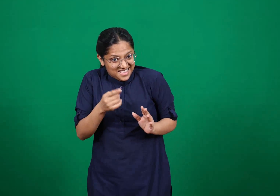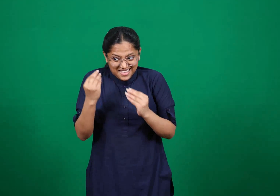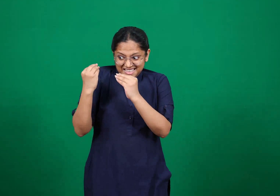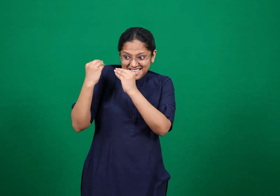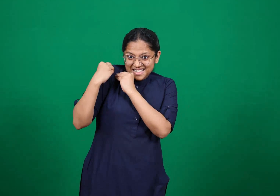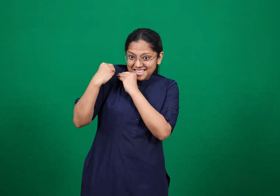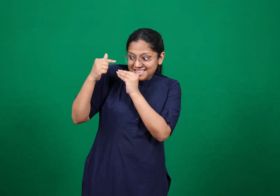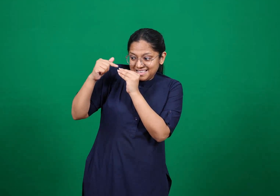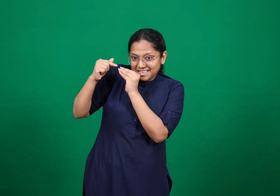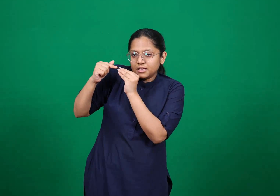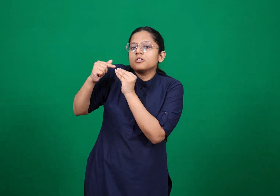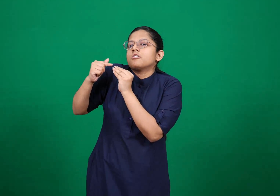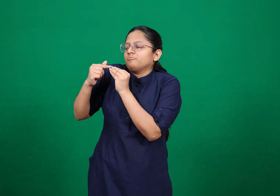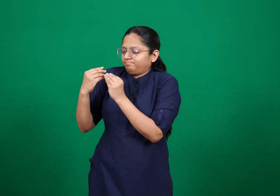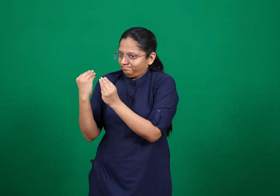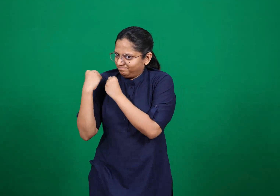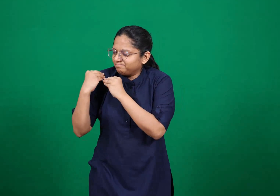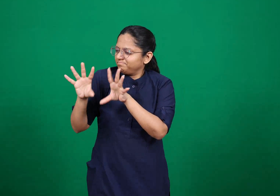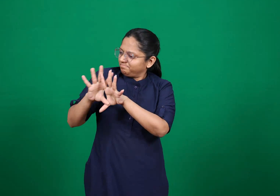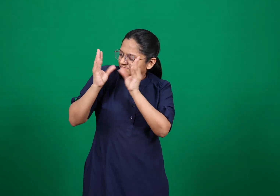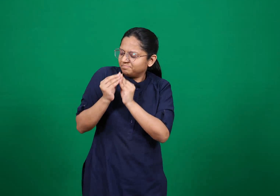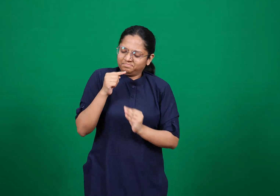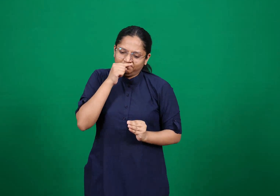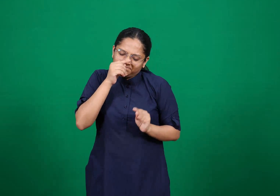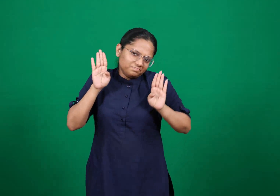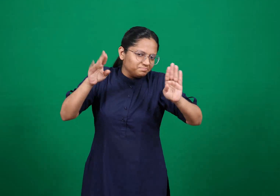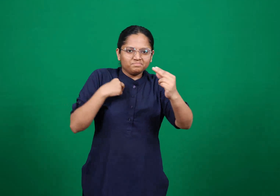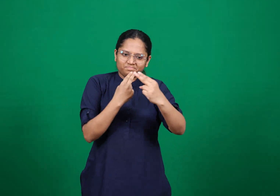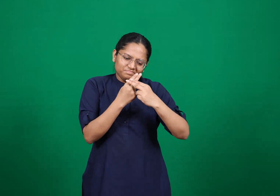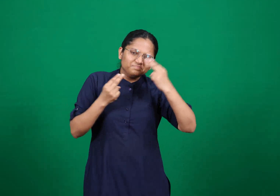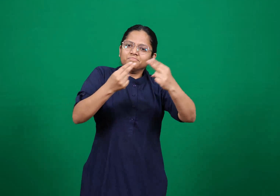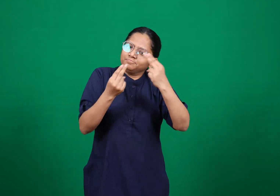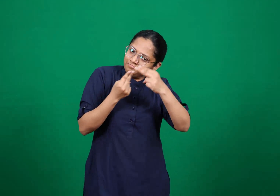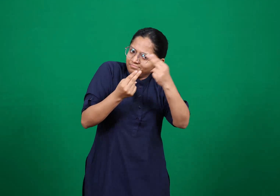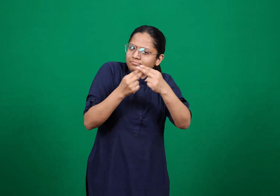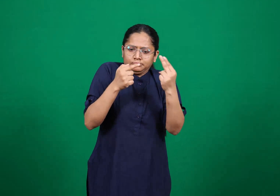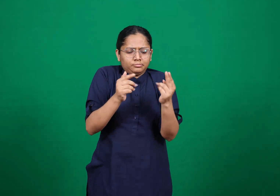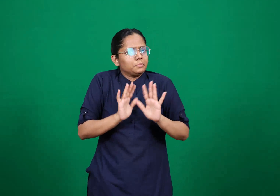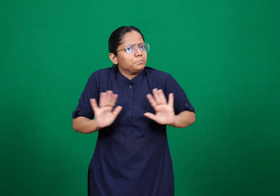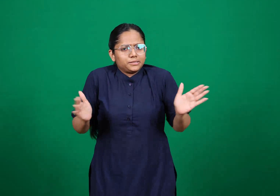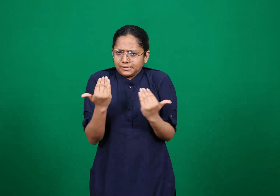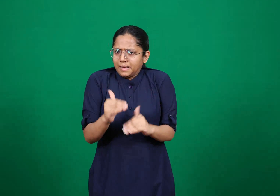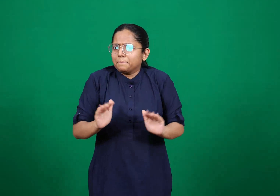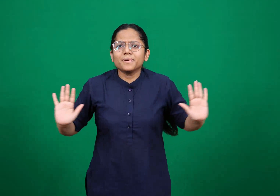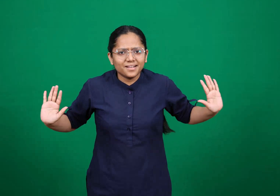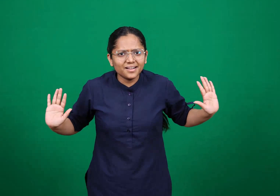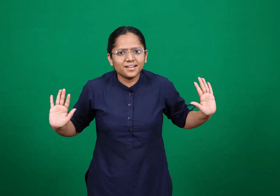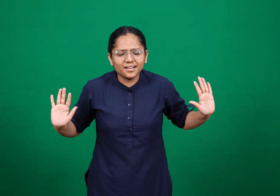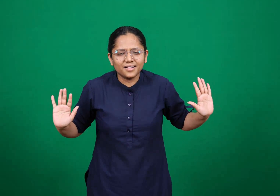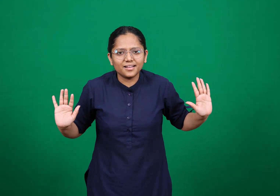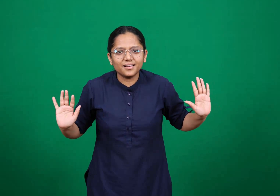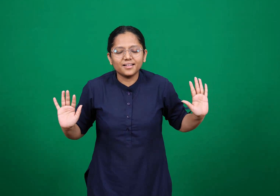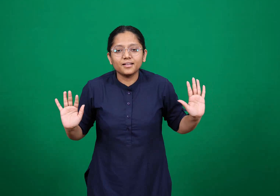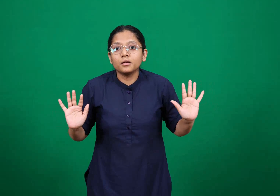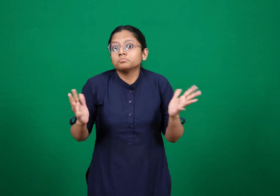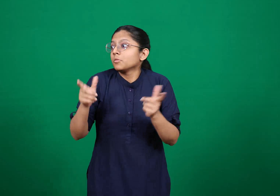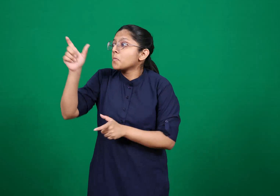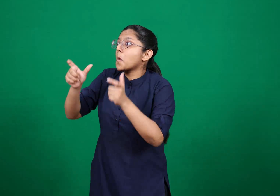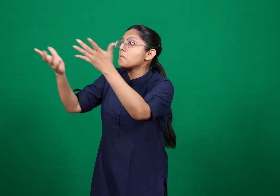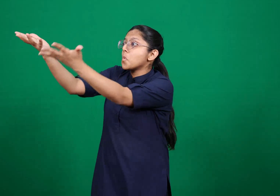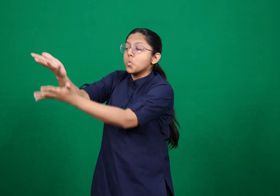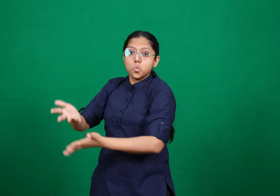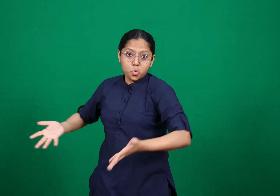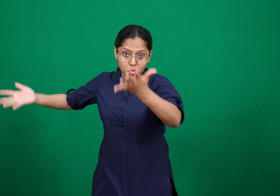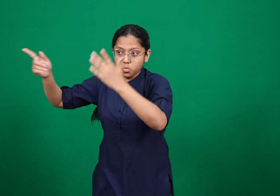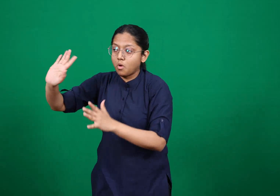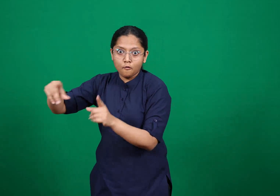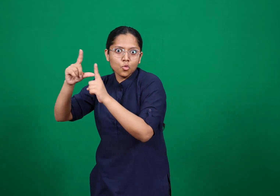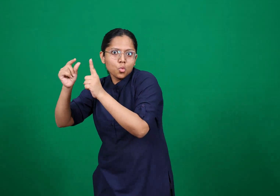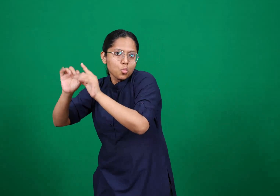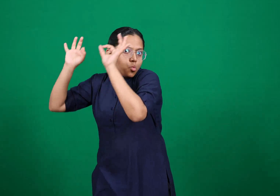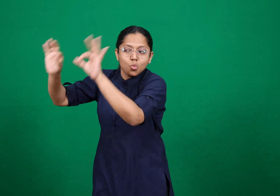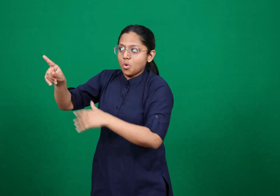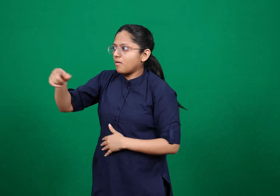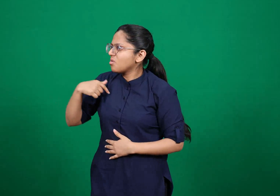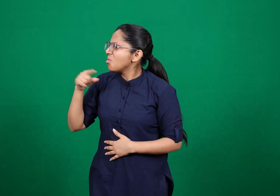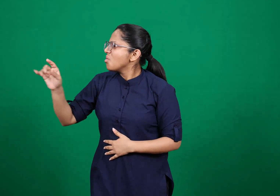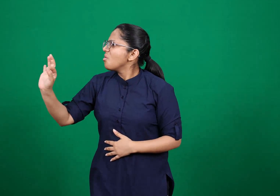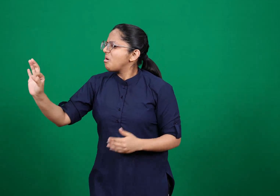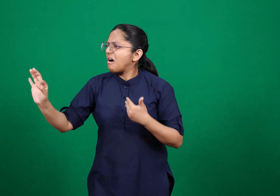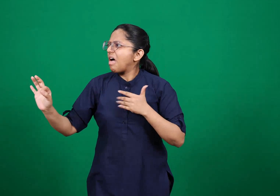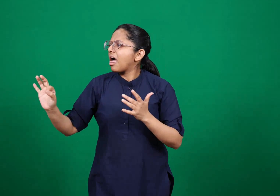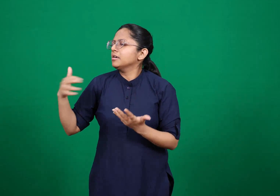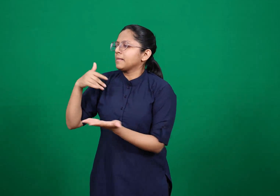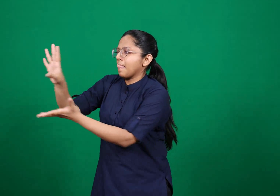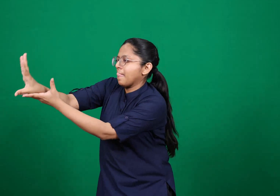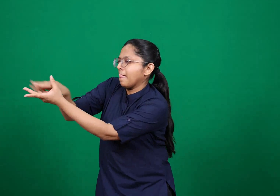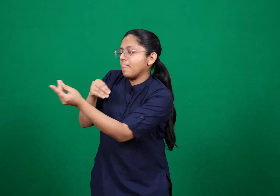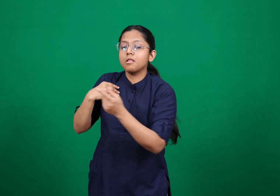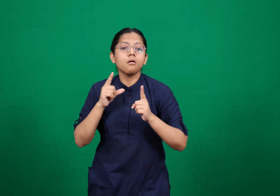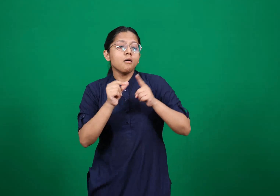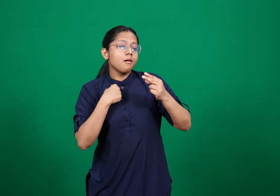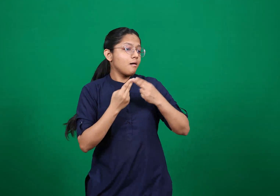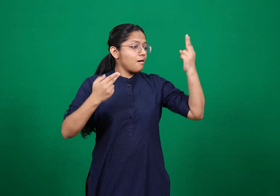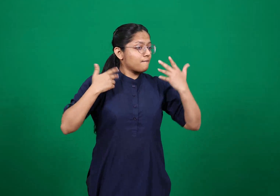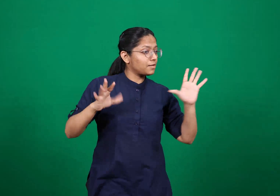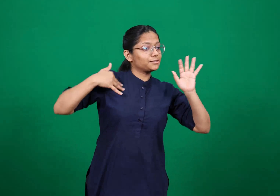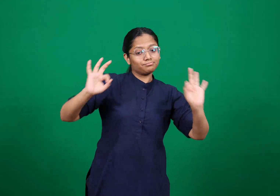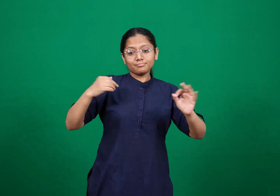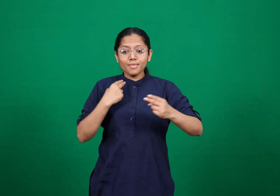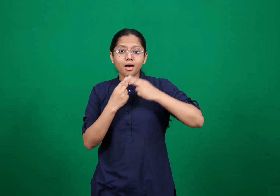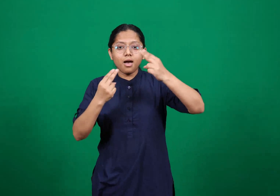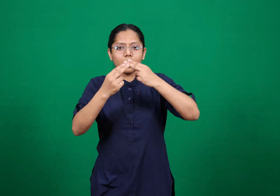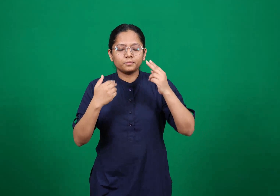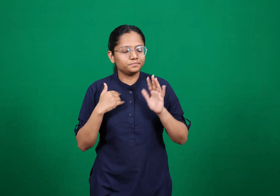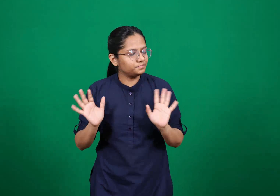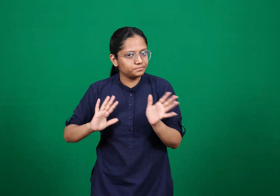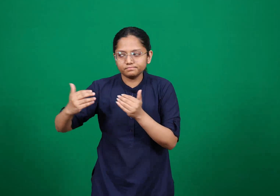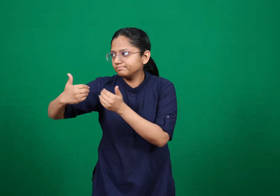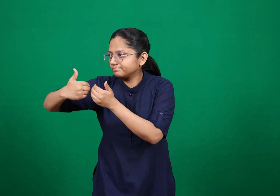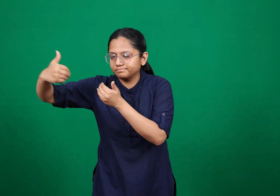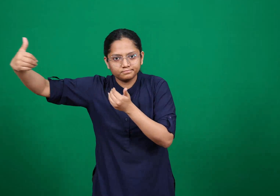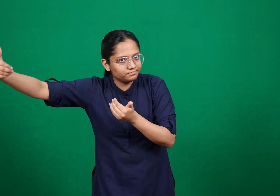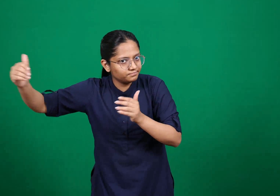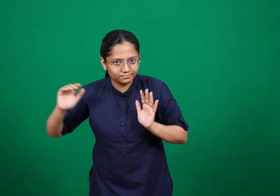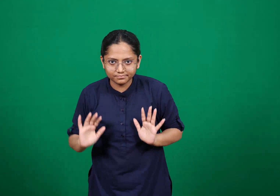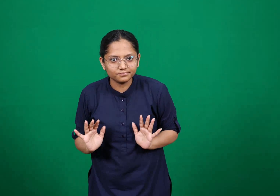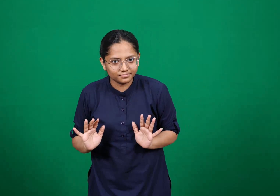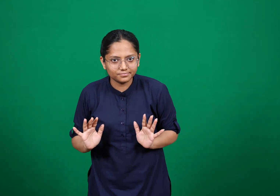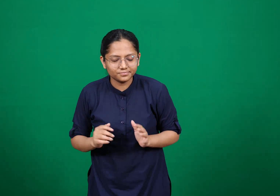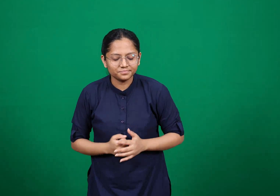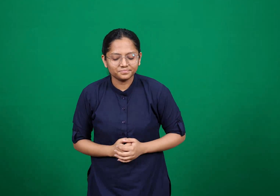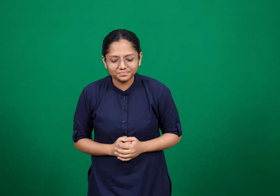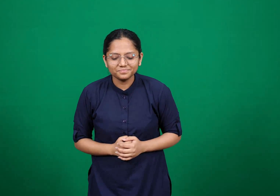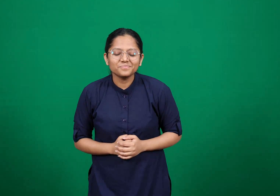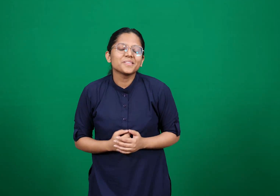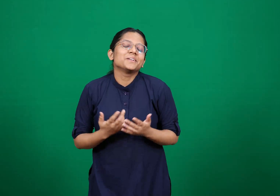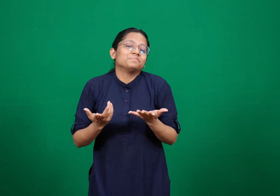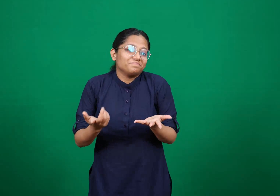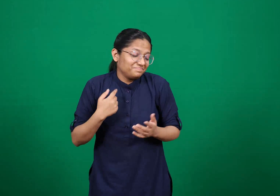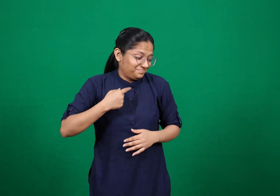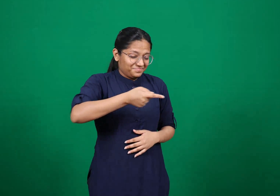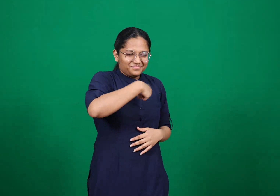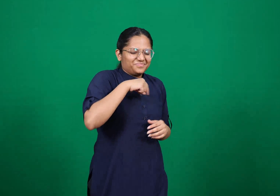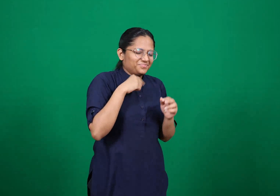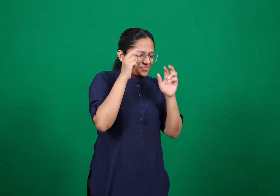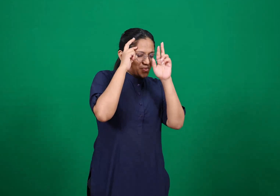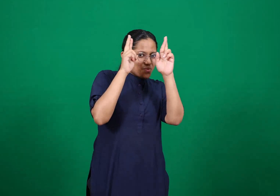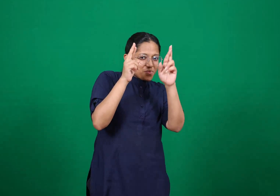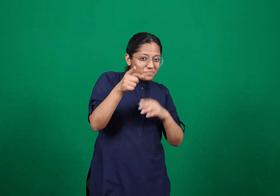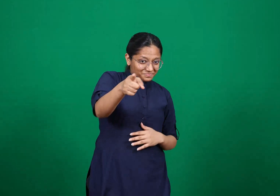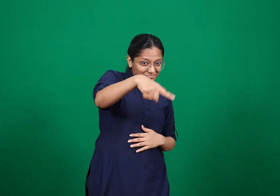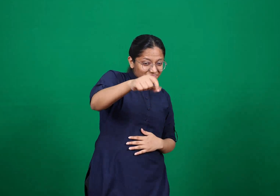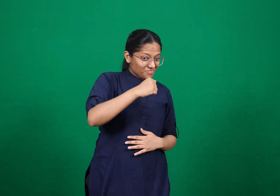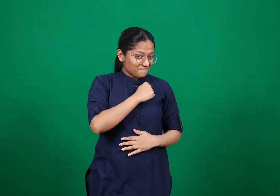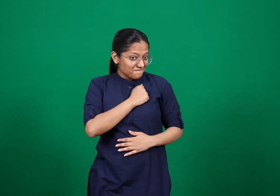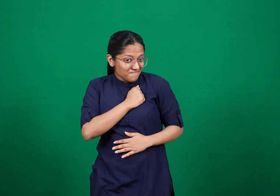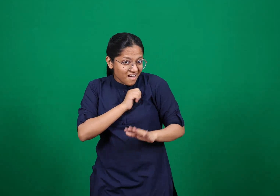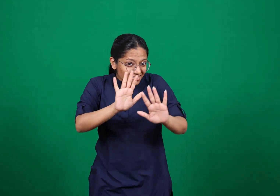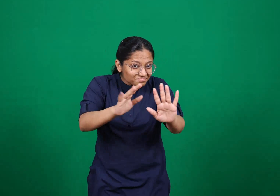Neither do we boast beyond our limits in the labors of others.